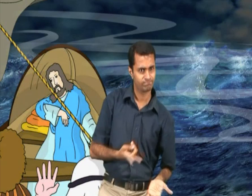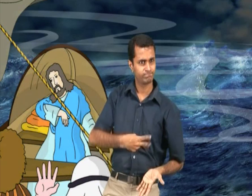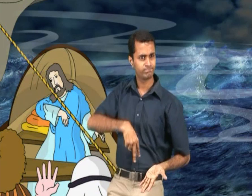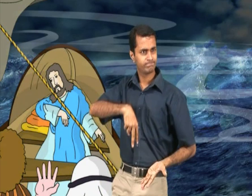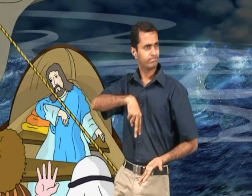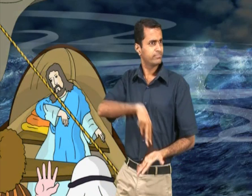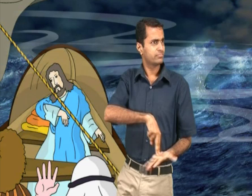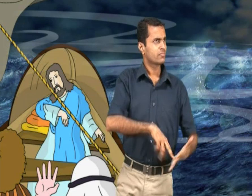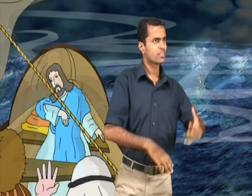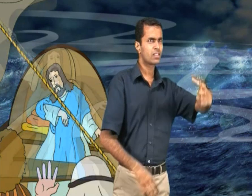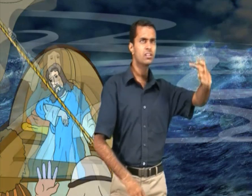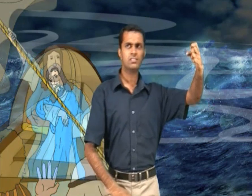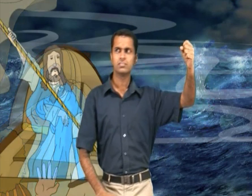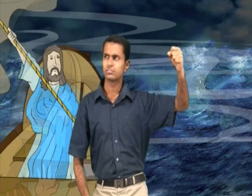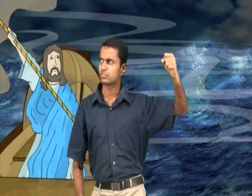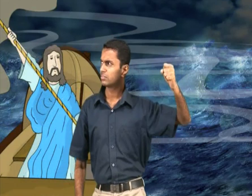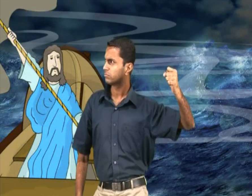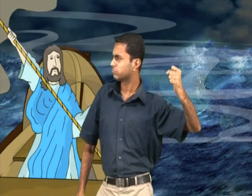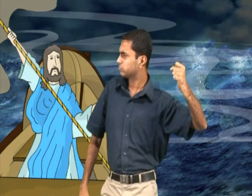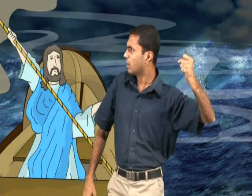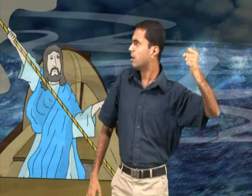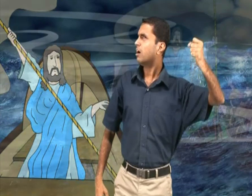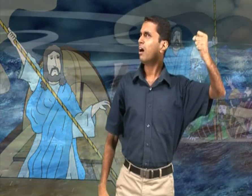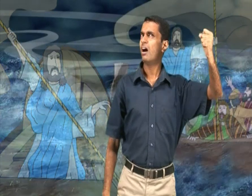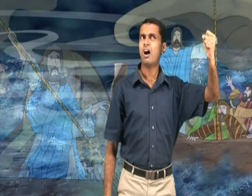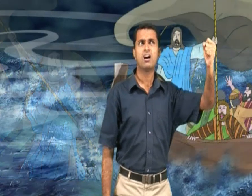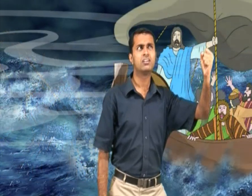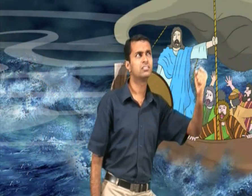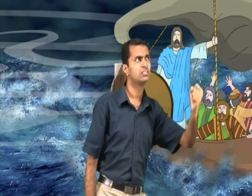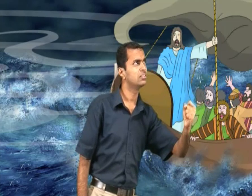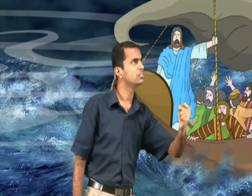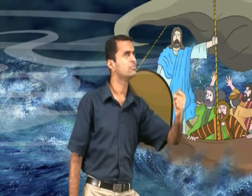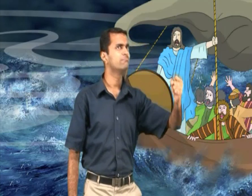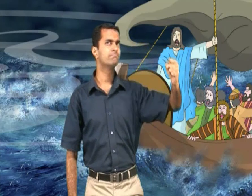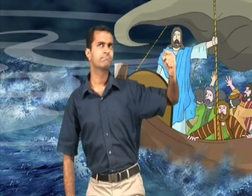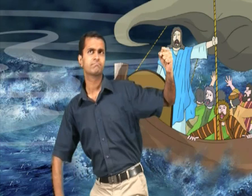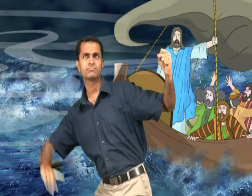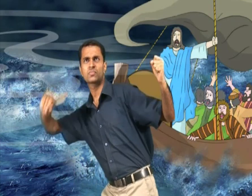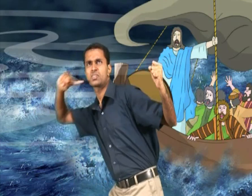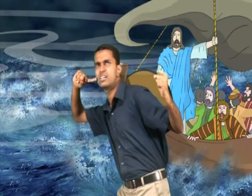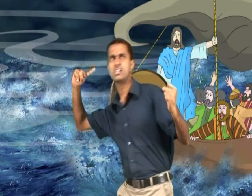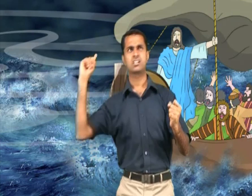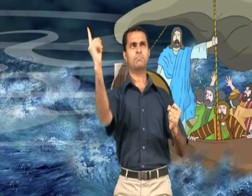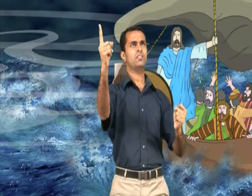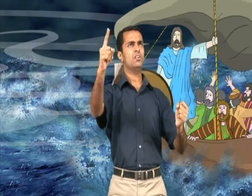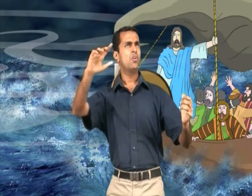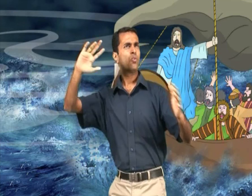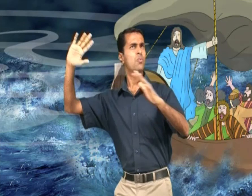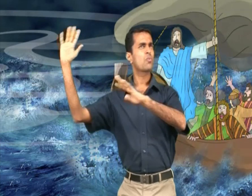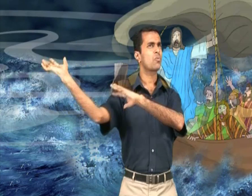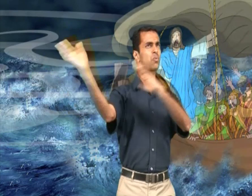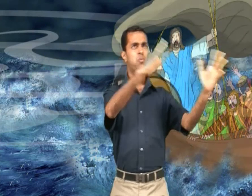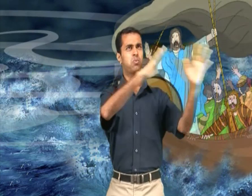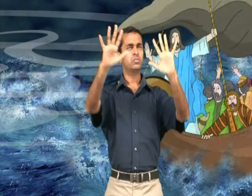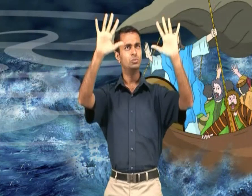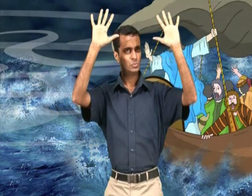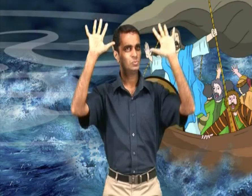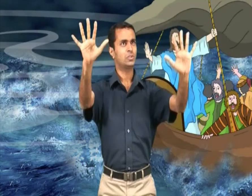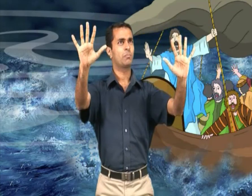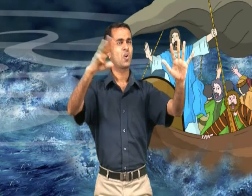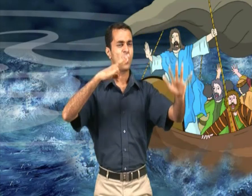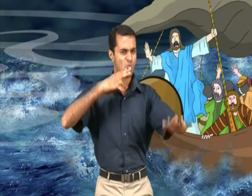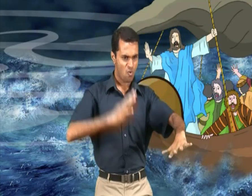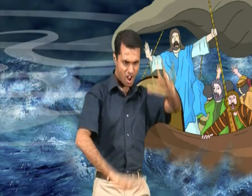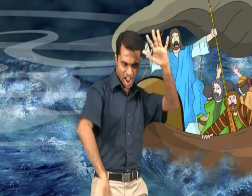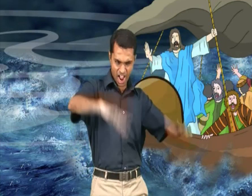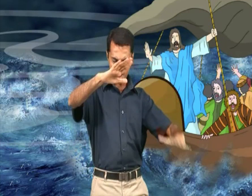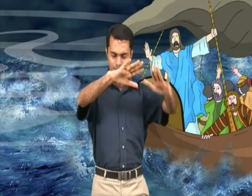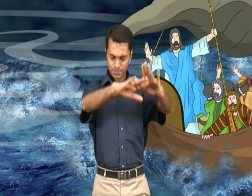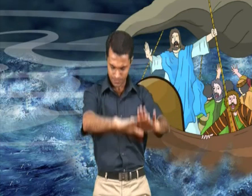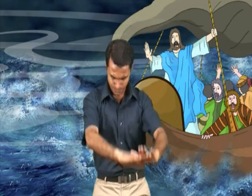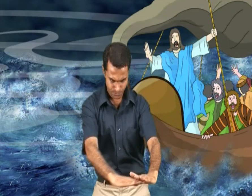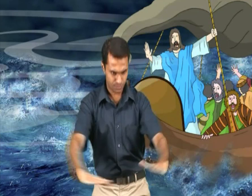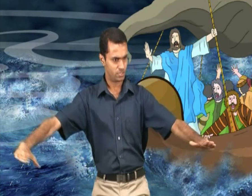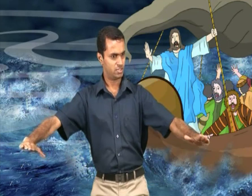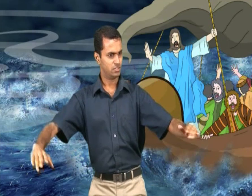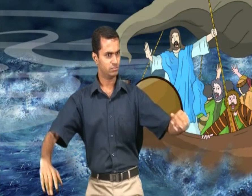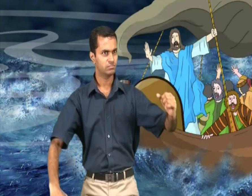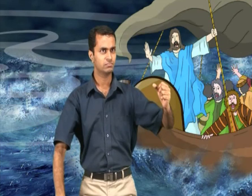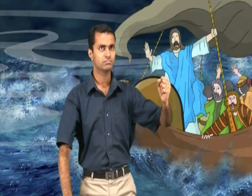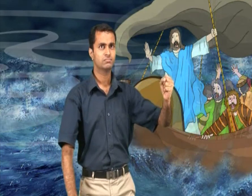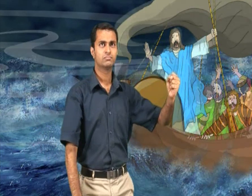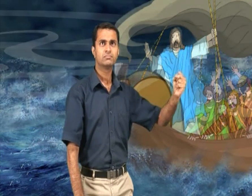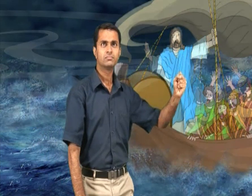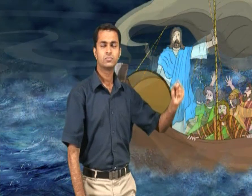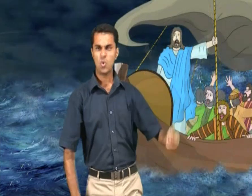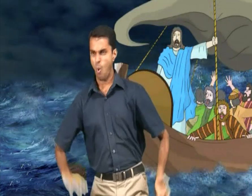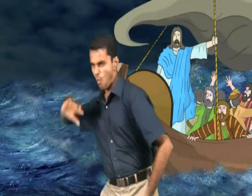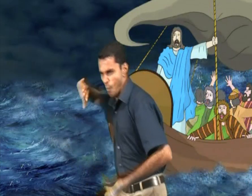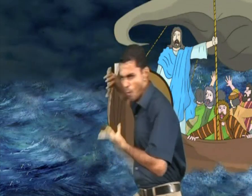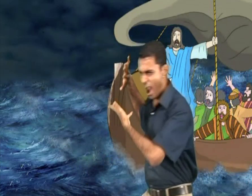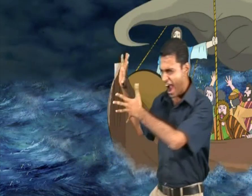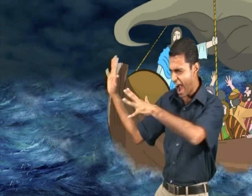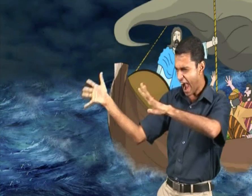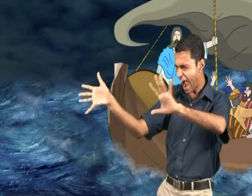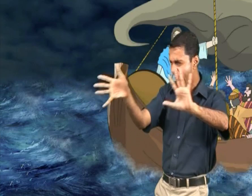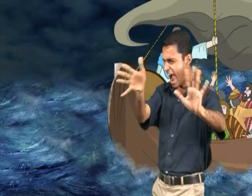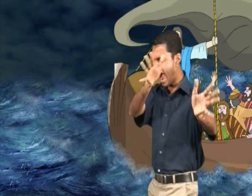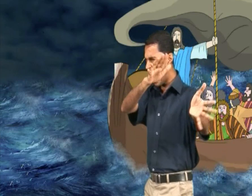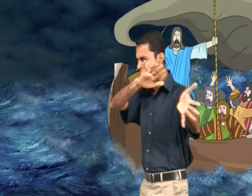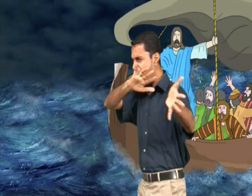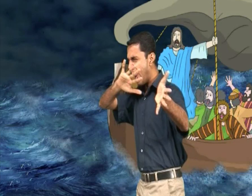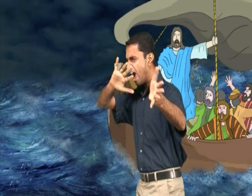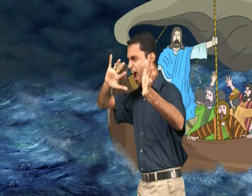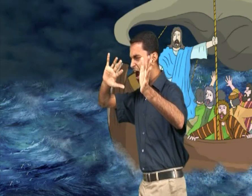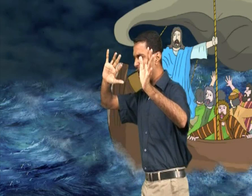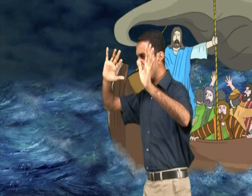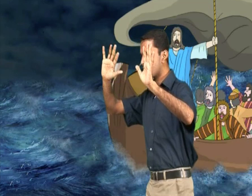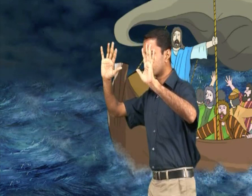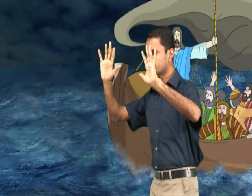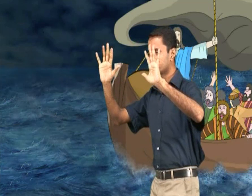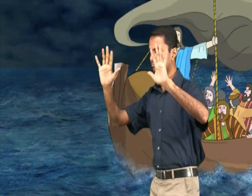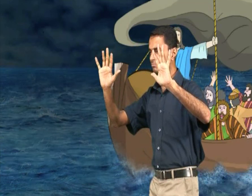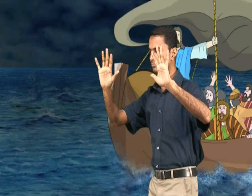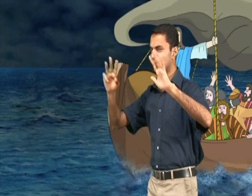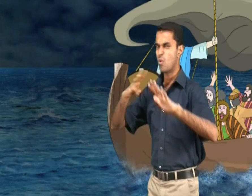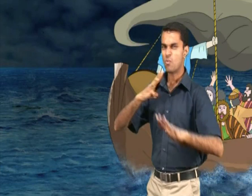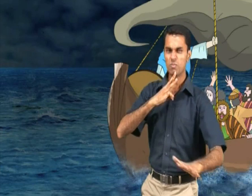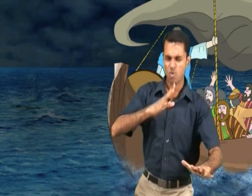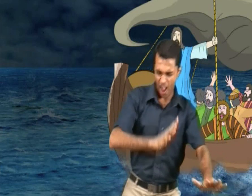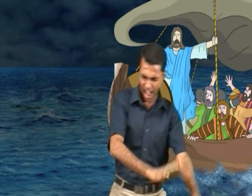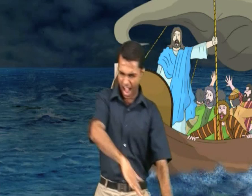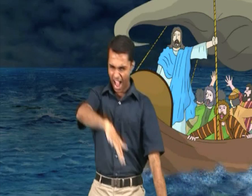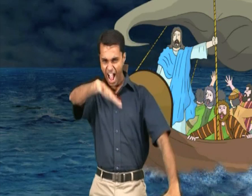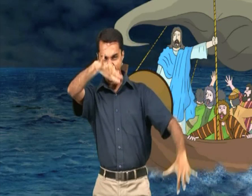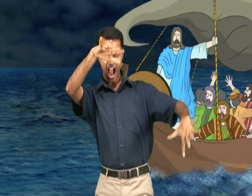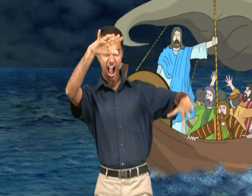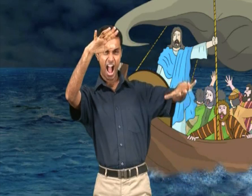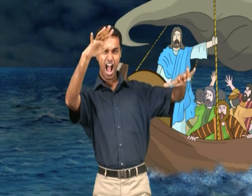Then Jesus got up and rebuked the wind and the sea. “Silence!” He commanded. “Be still!”